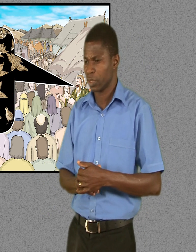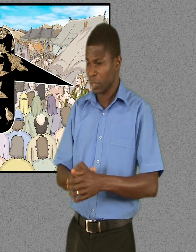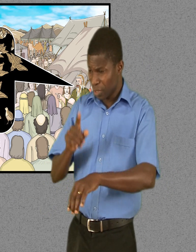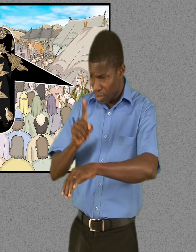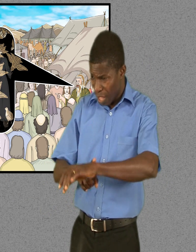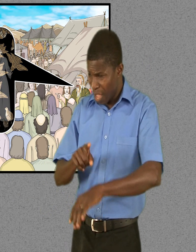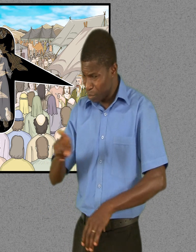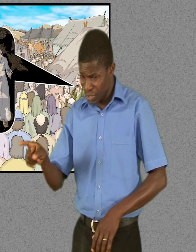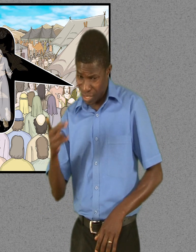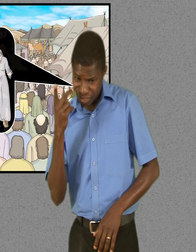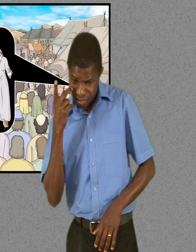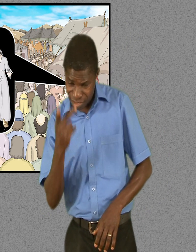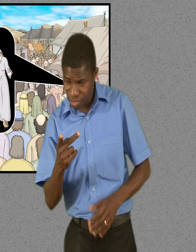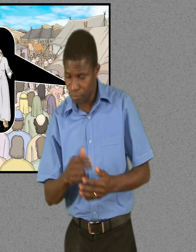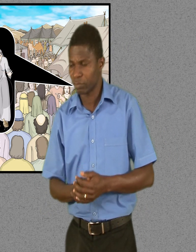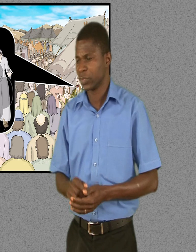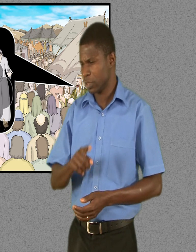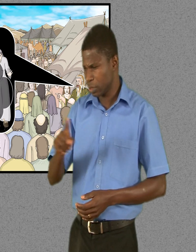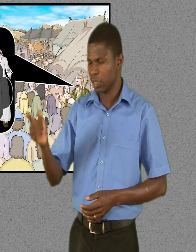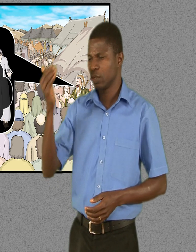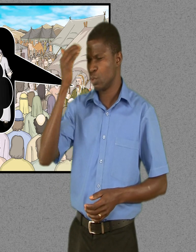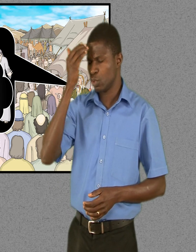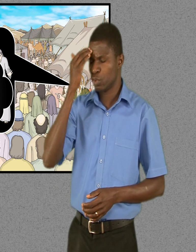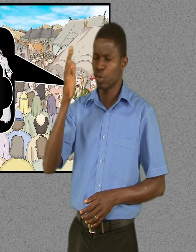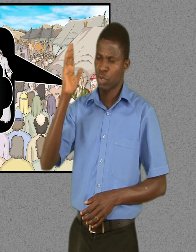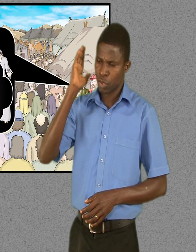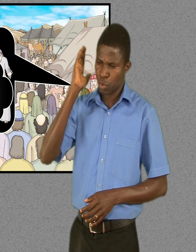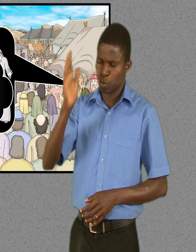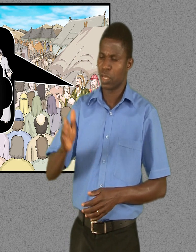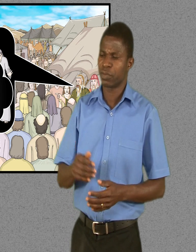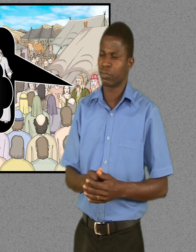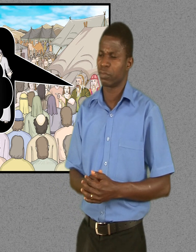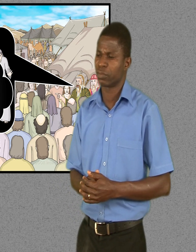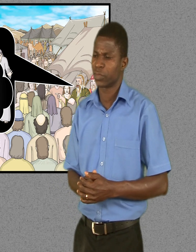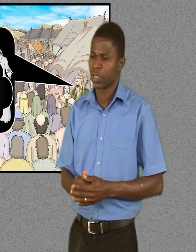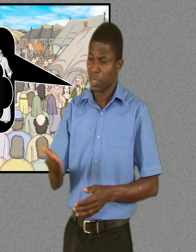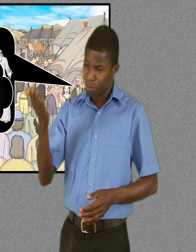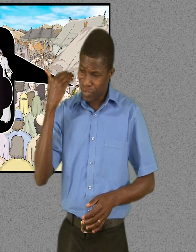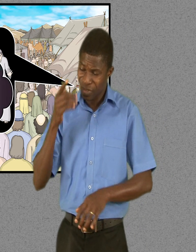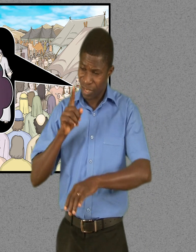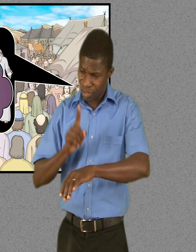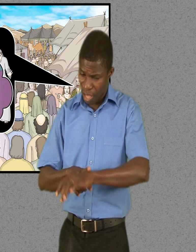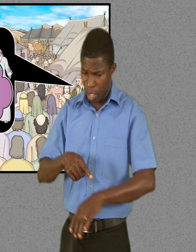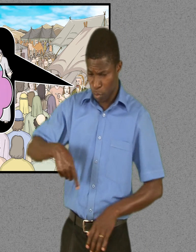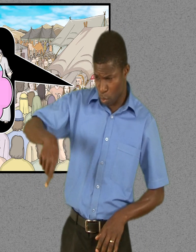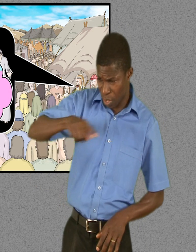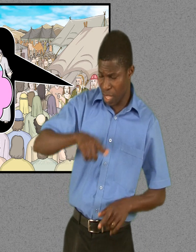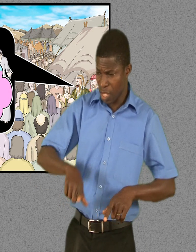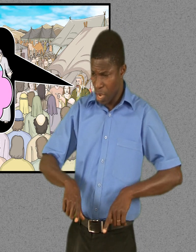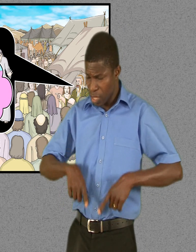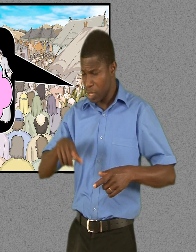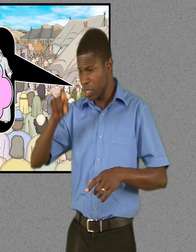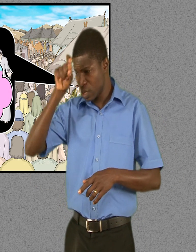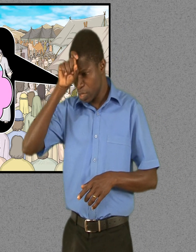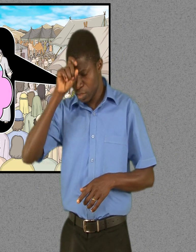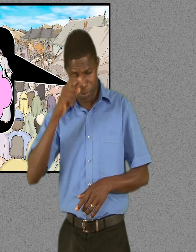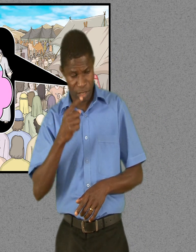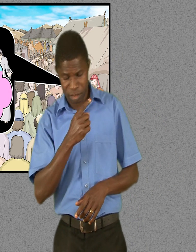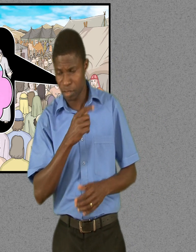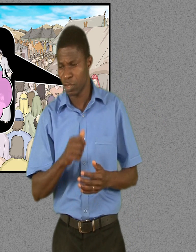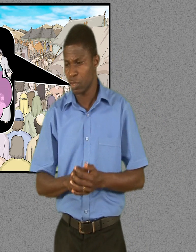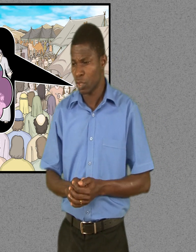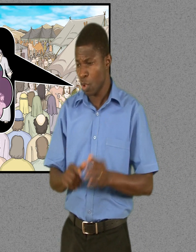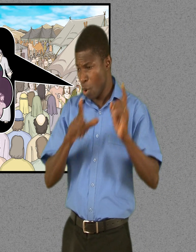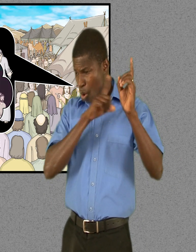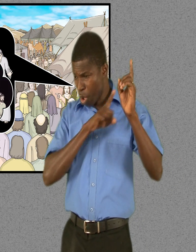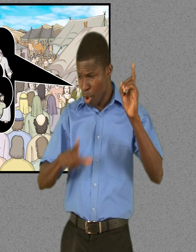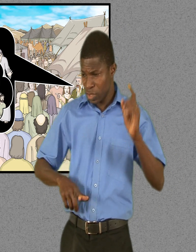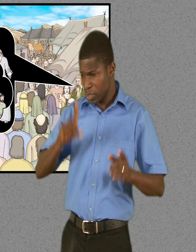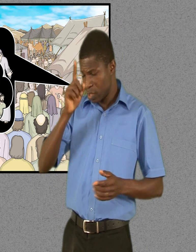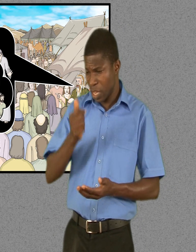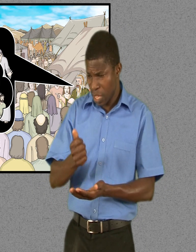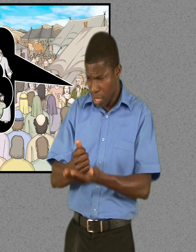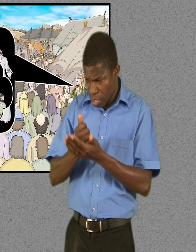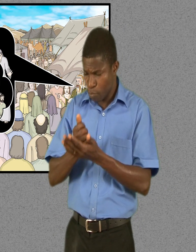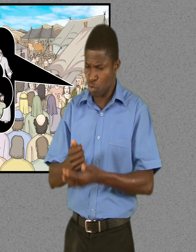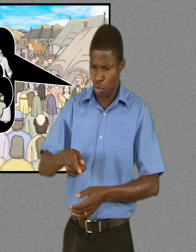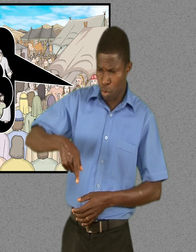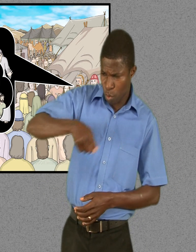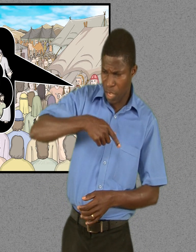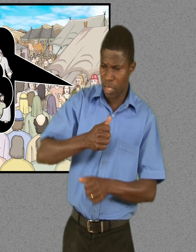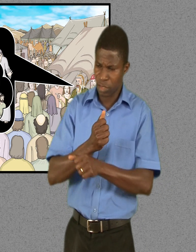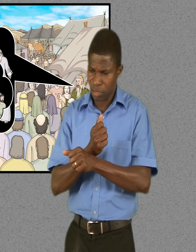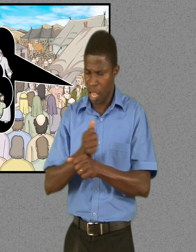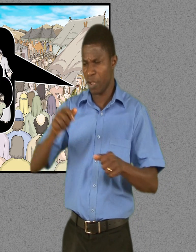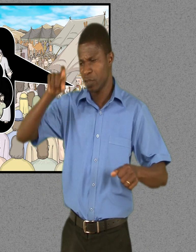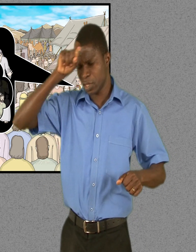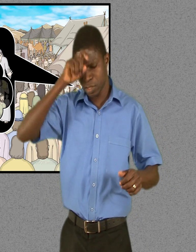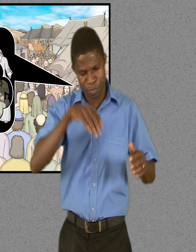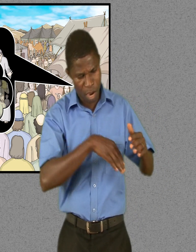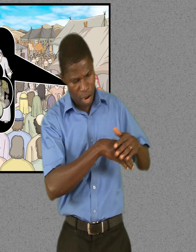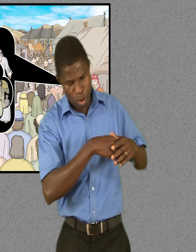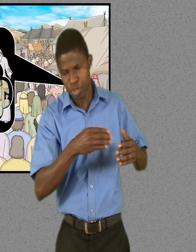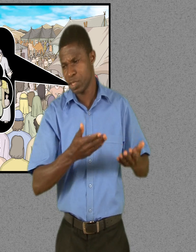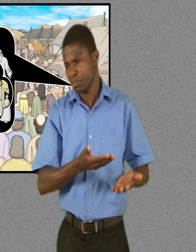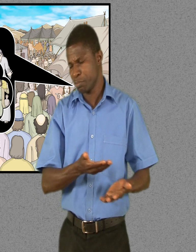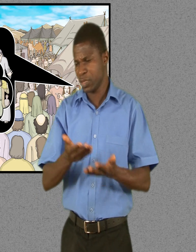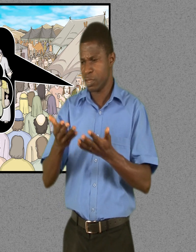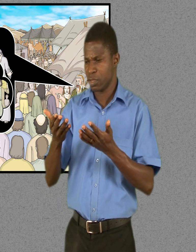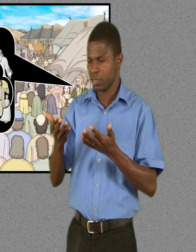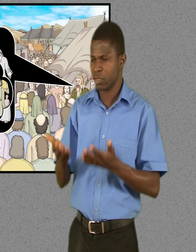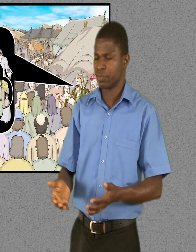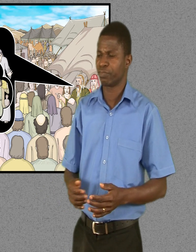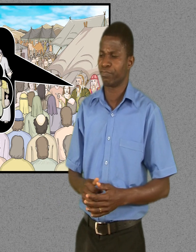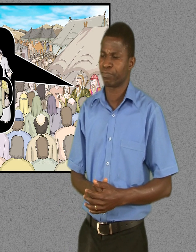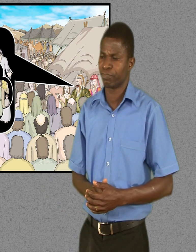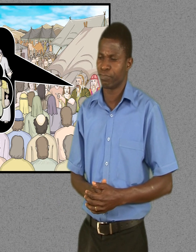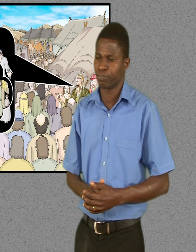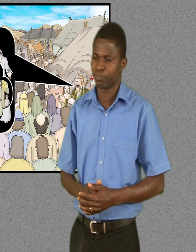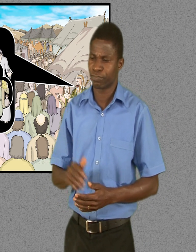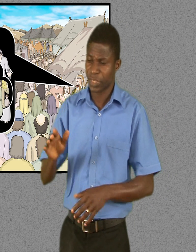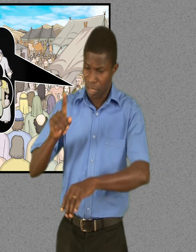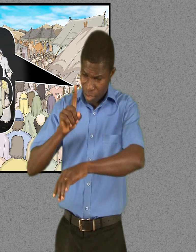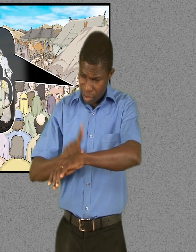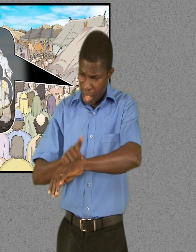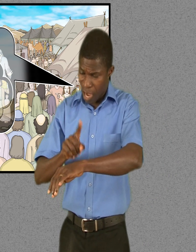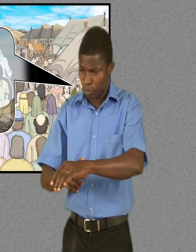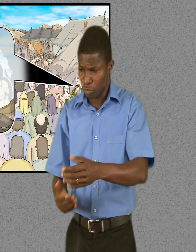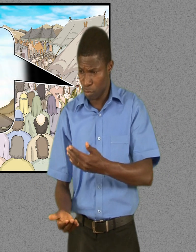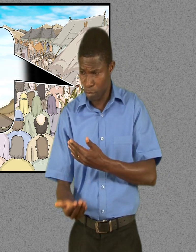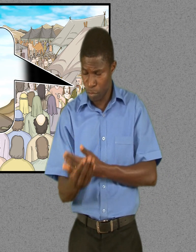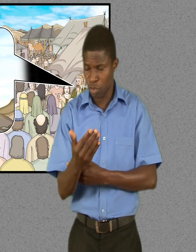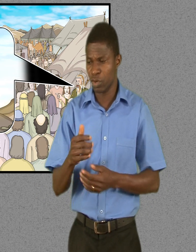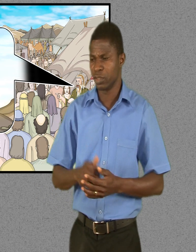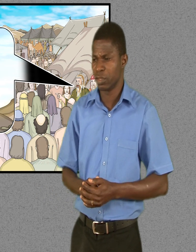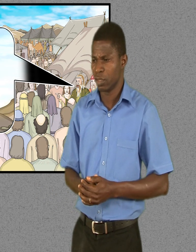For who are we that you should grumble against us?”